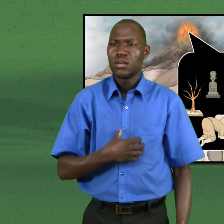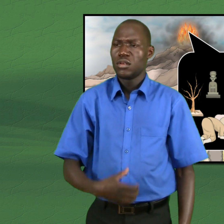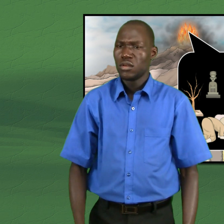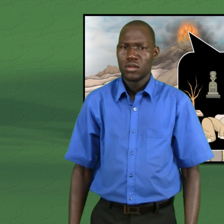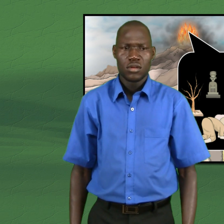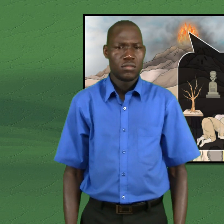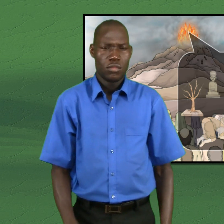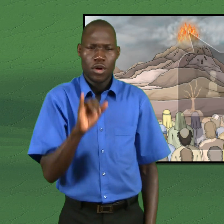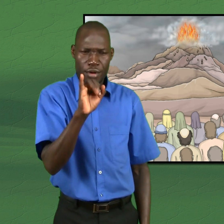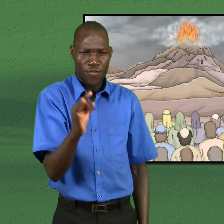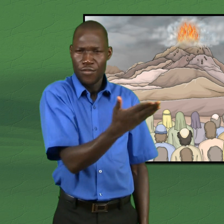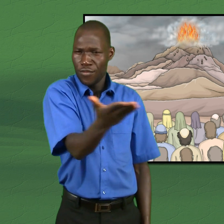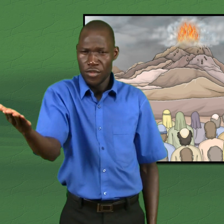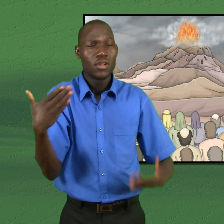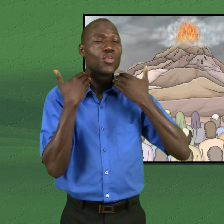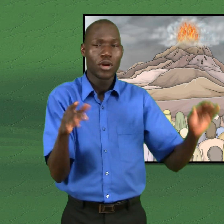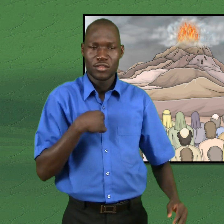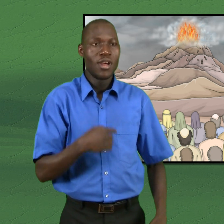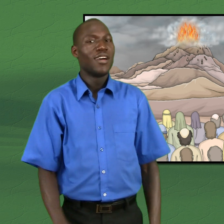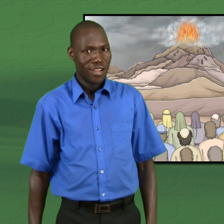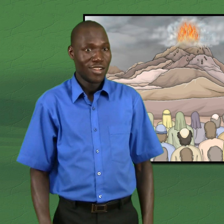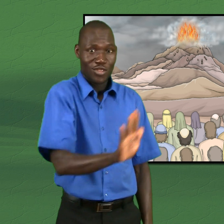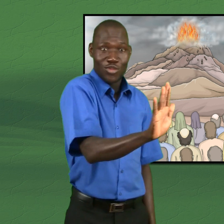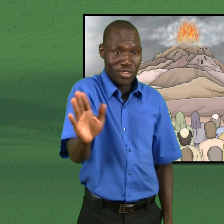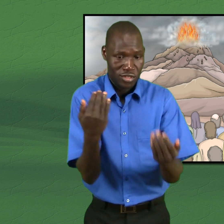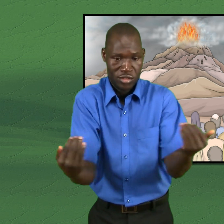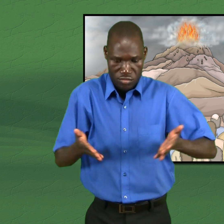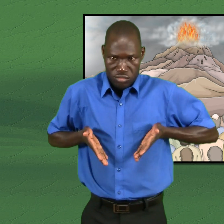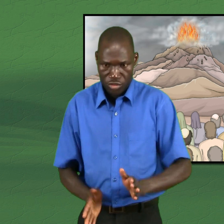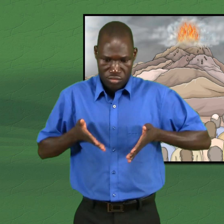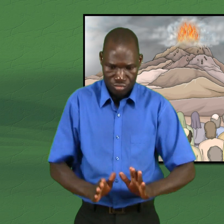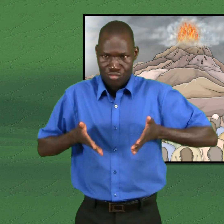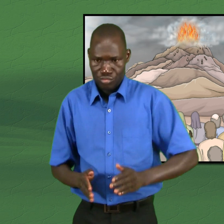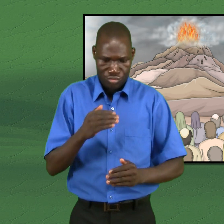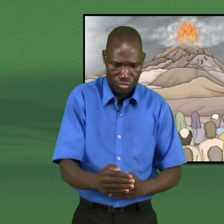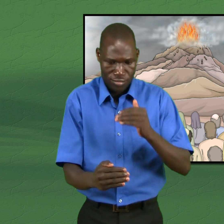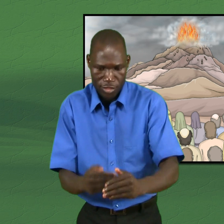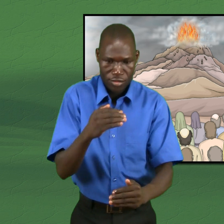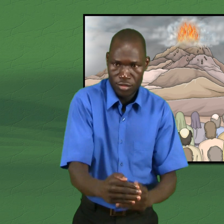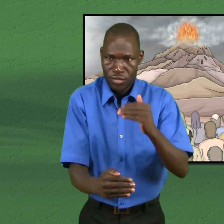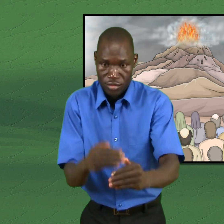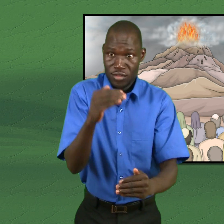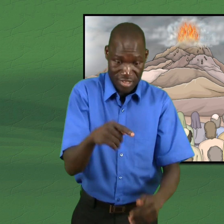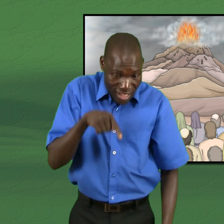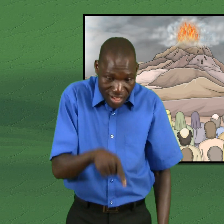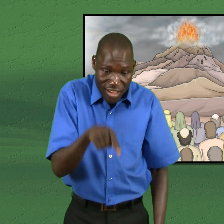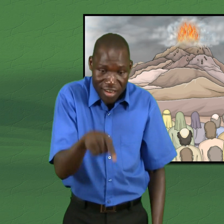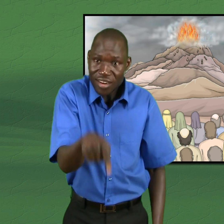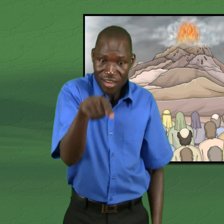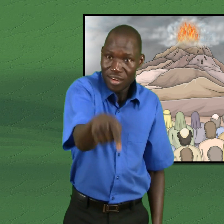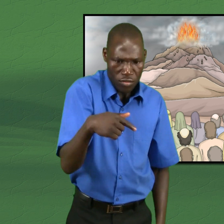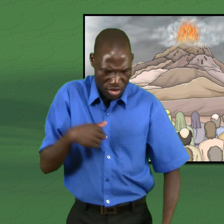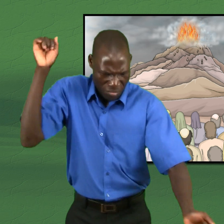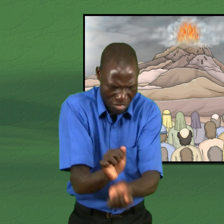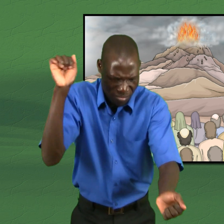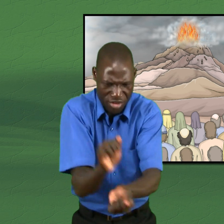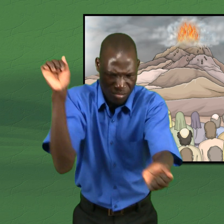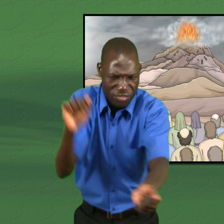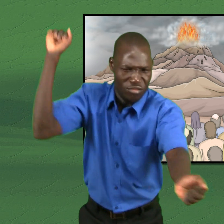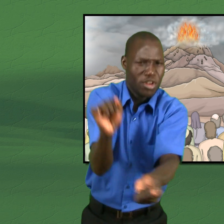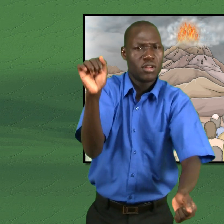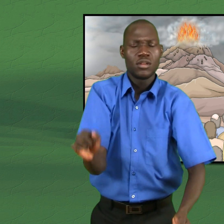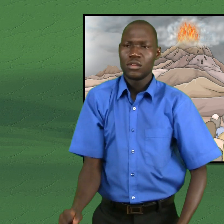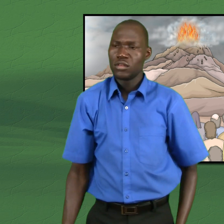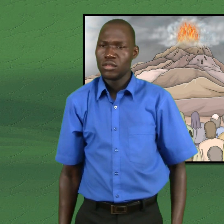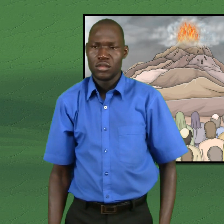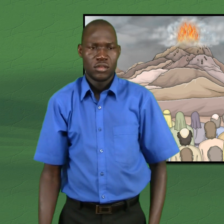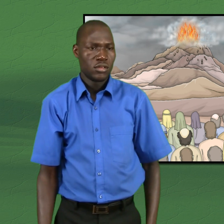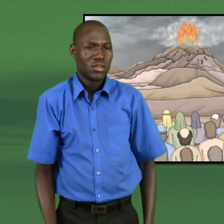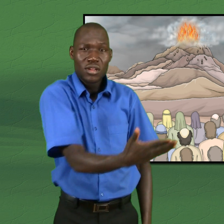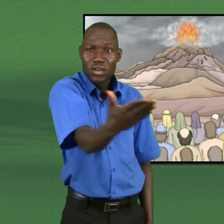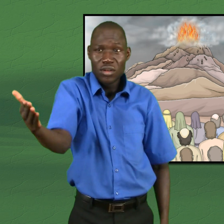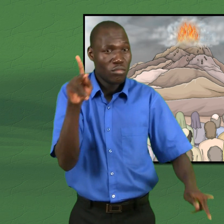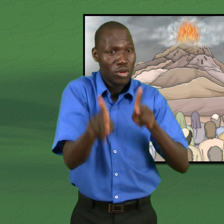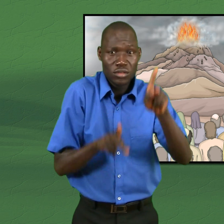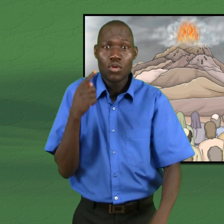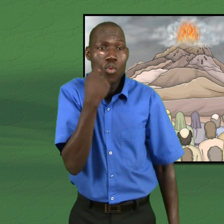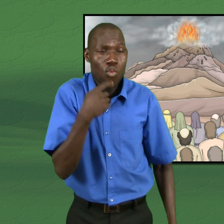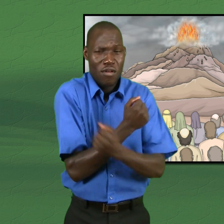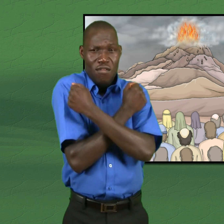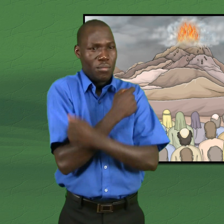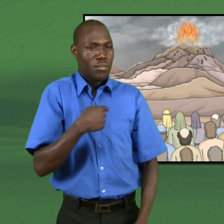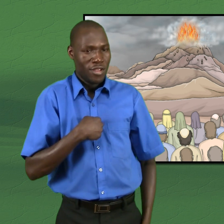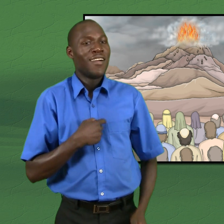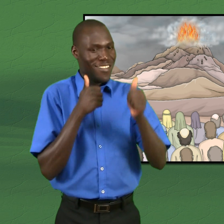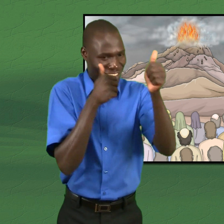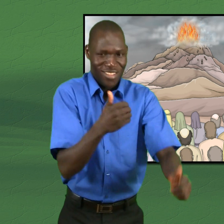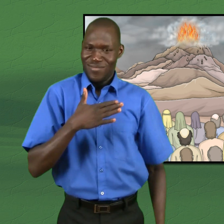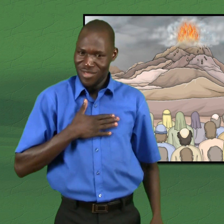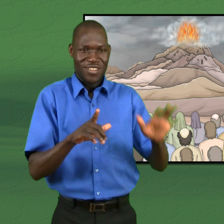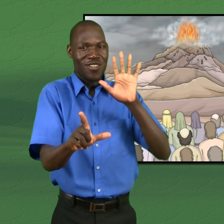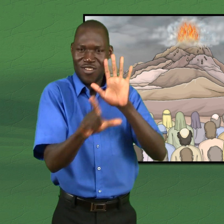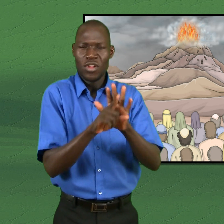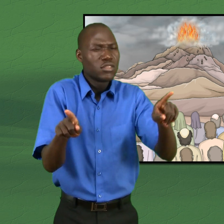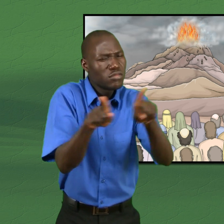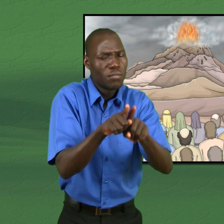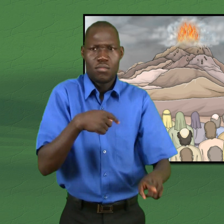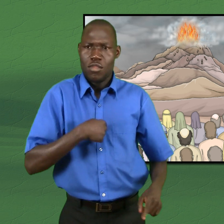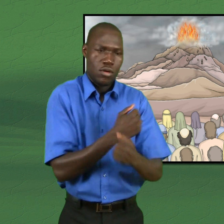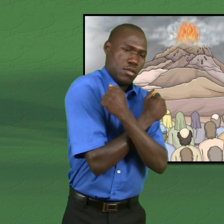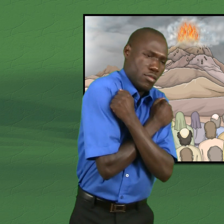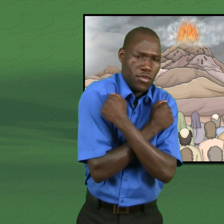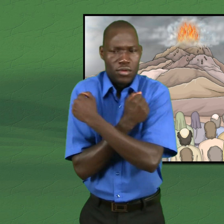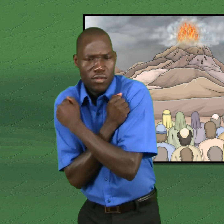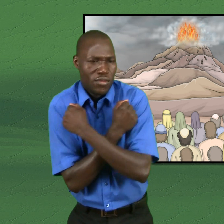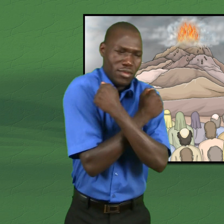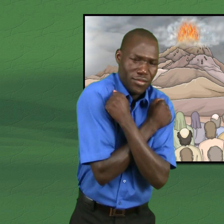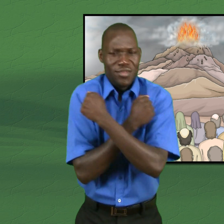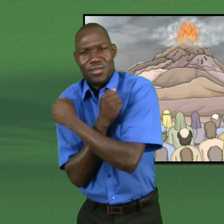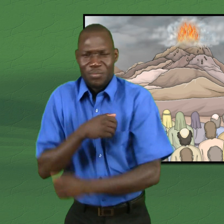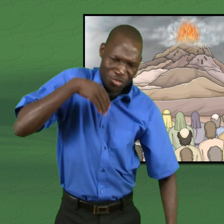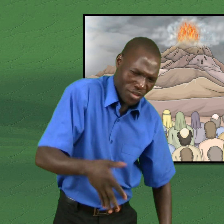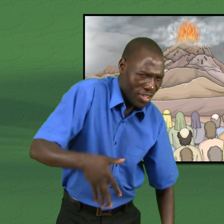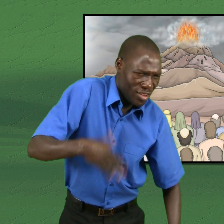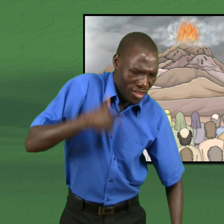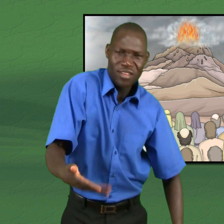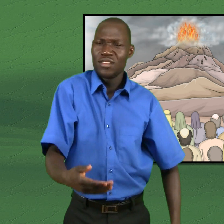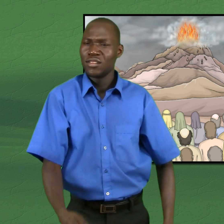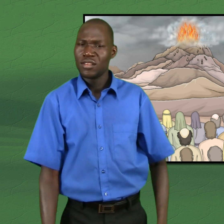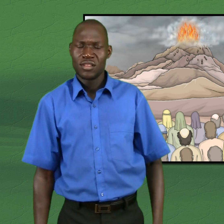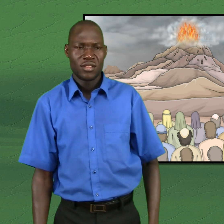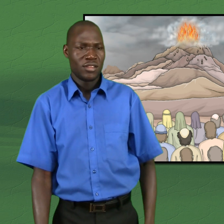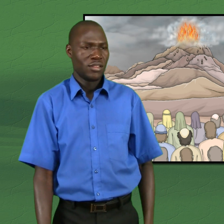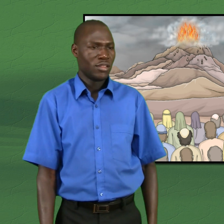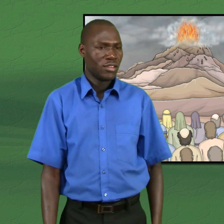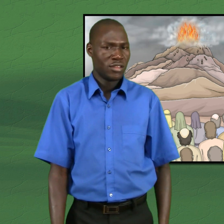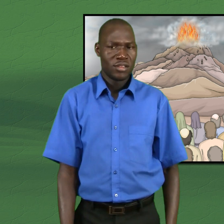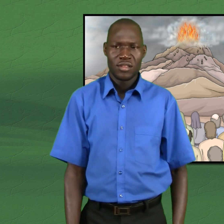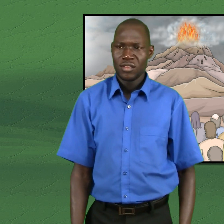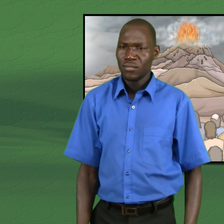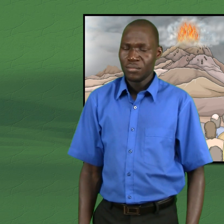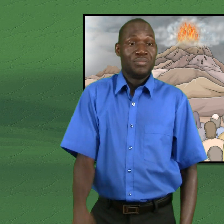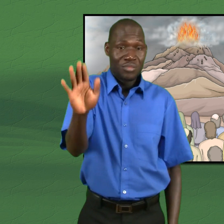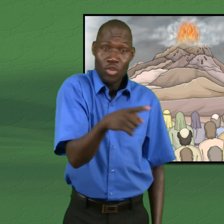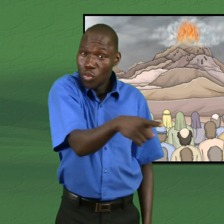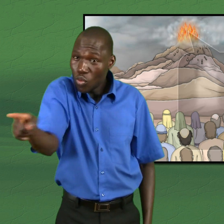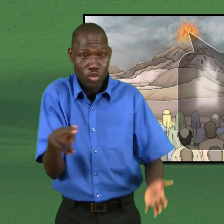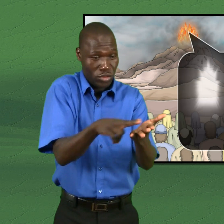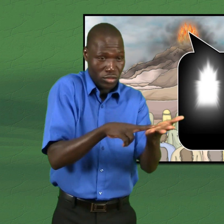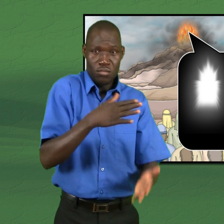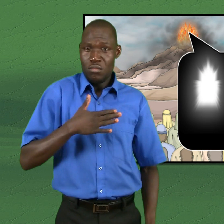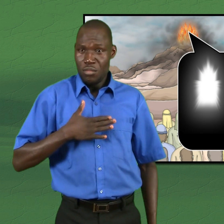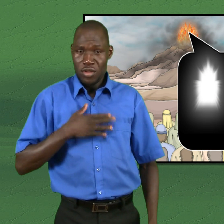for I, the LORD your God, am a jealous God, visiting the iniquity of the fathers on their children to the third and fourth generations of those who hate Me, but showing loving devotion to a thousand generations of those who love Me and keep My commandments.